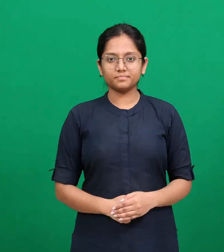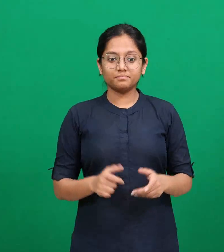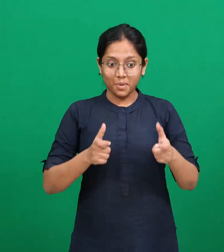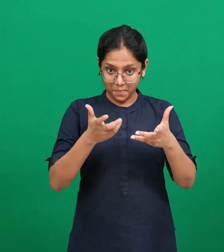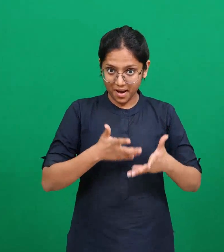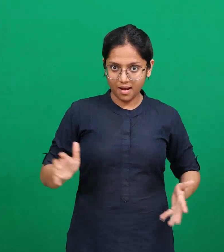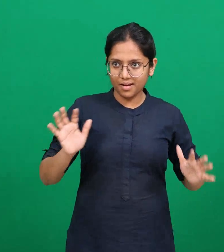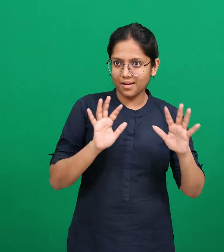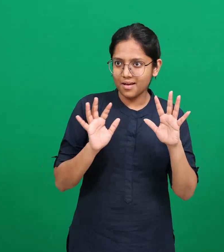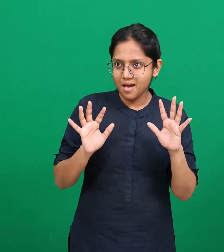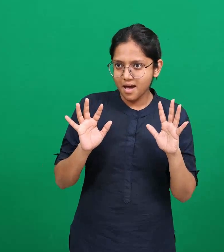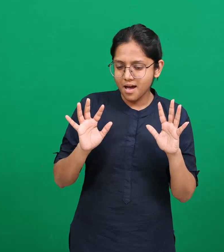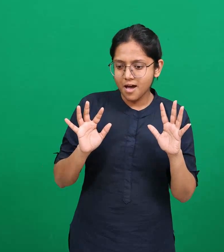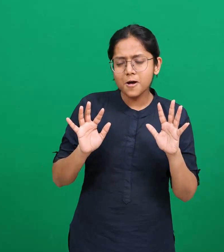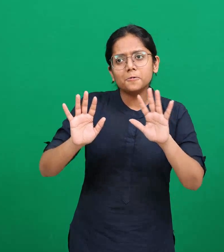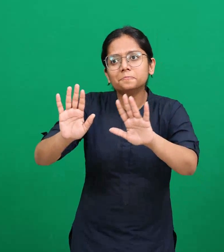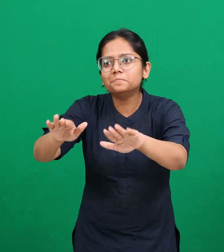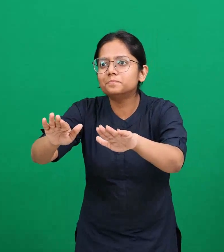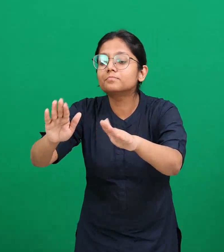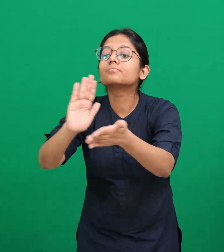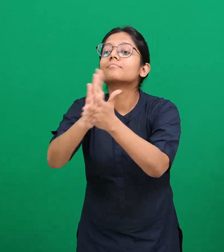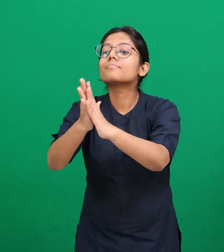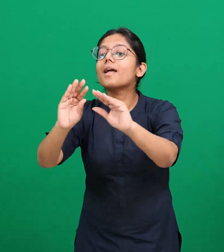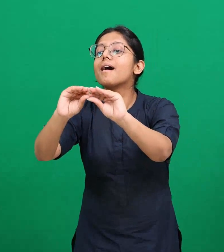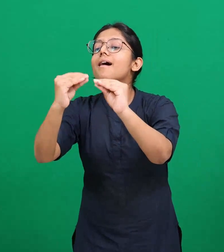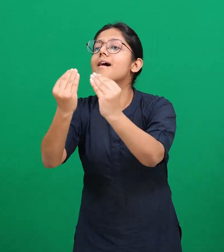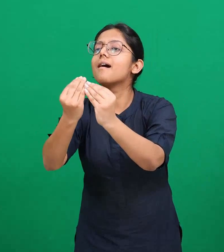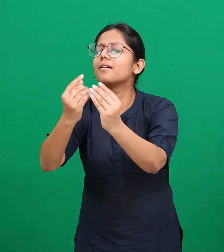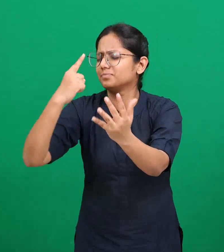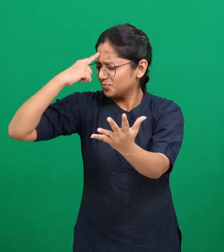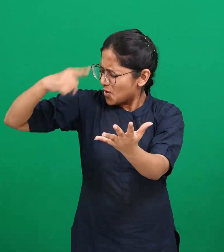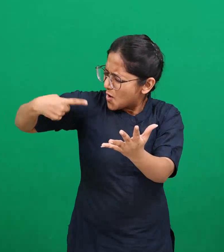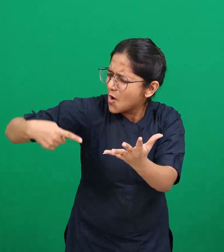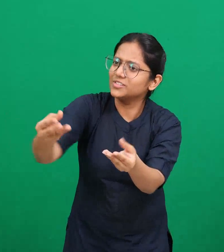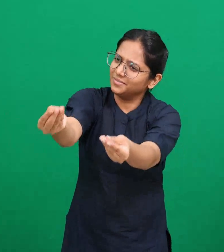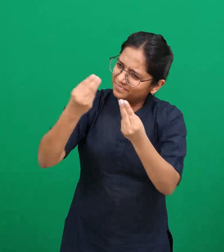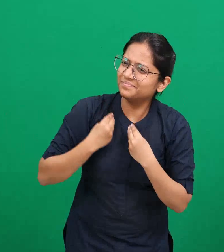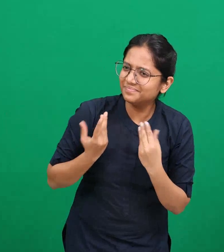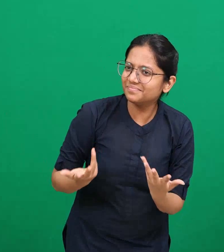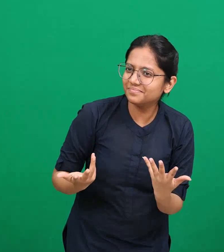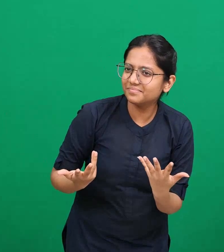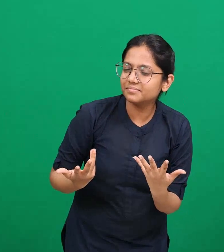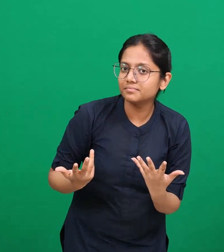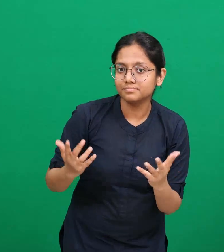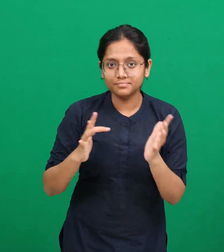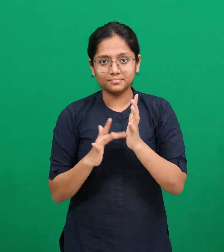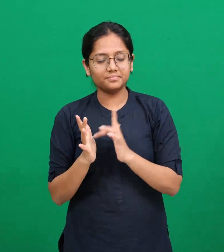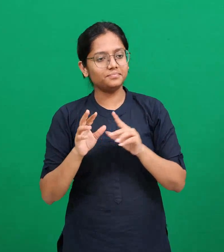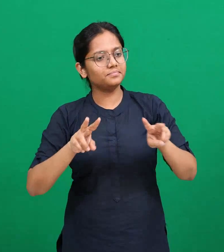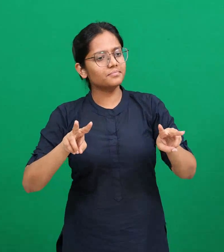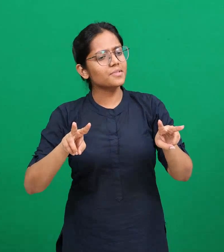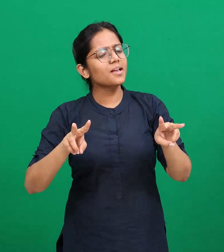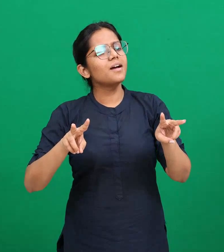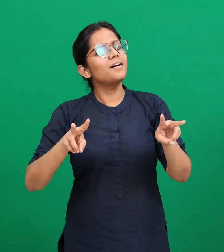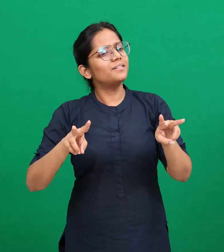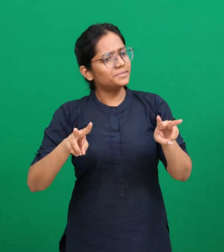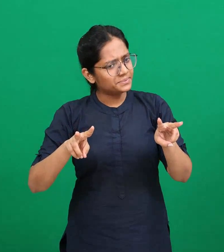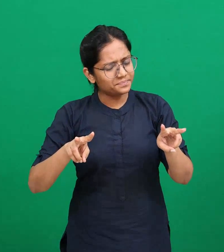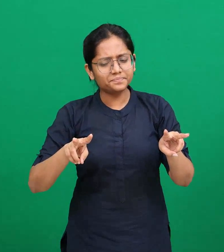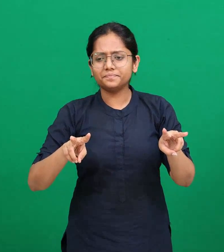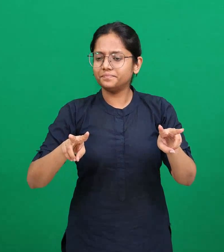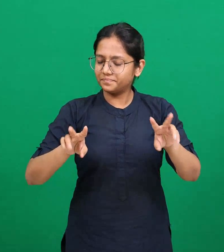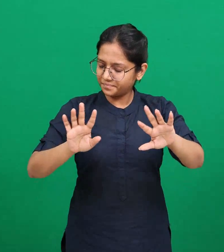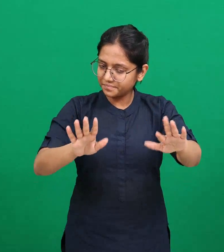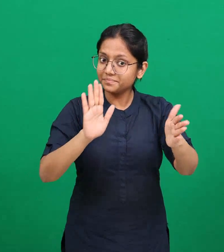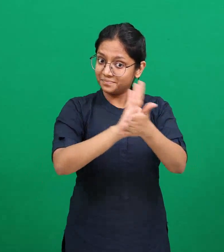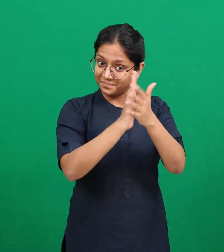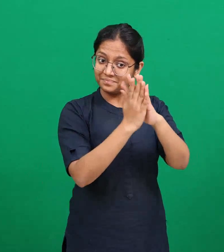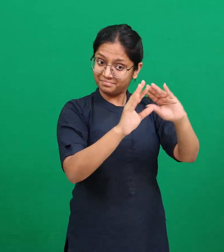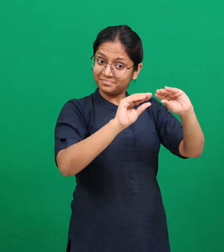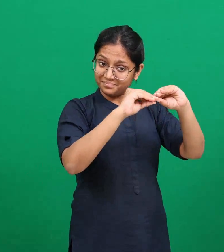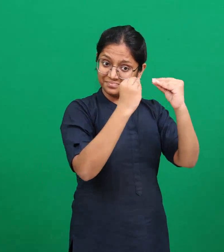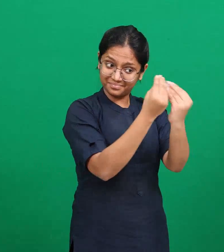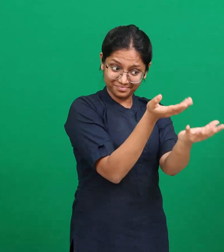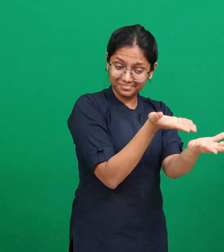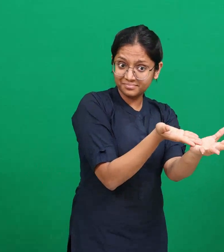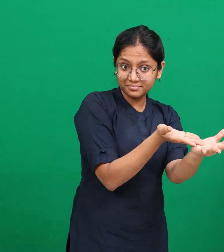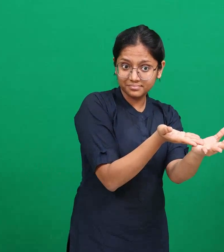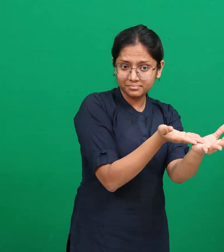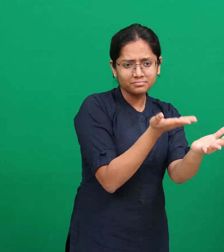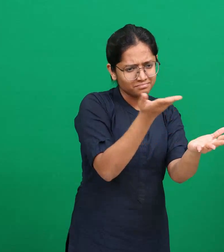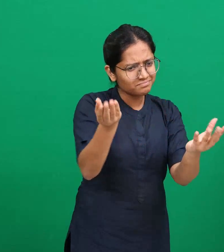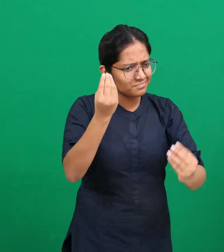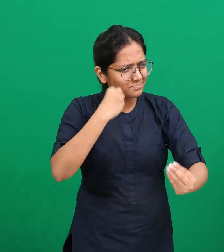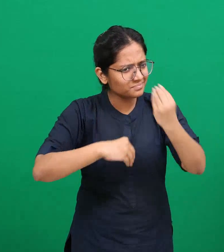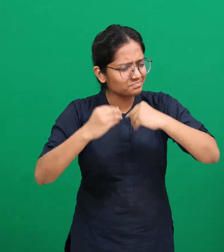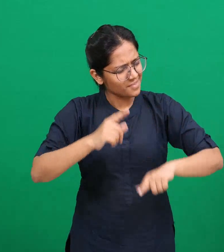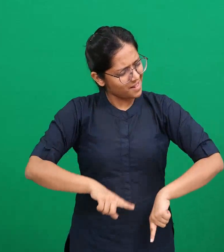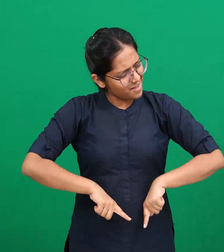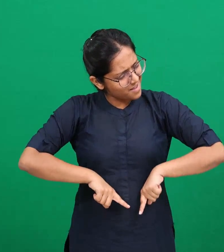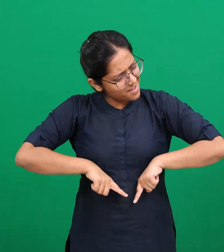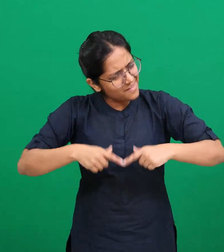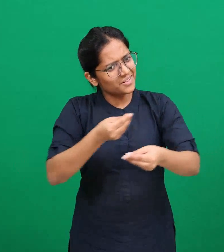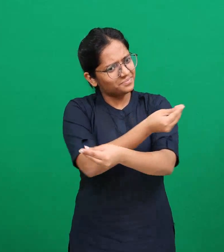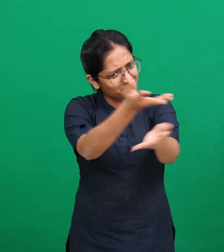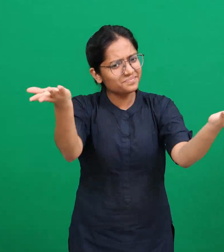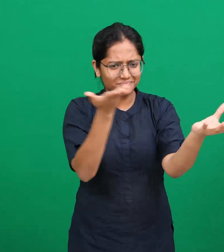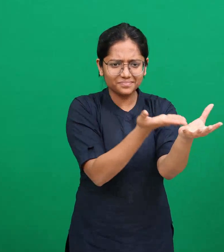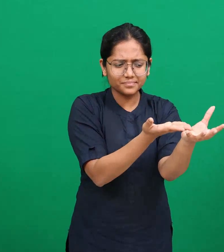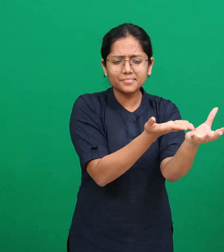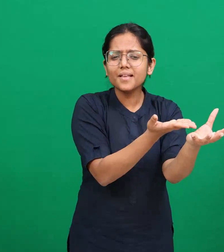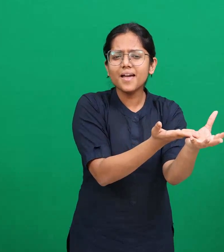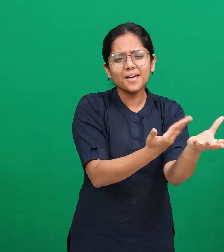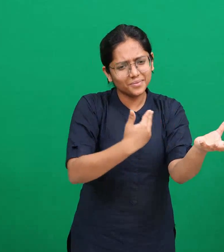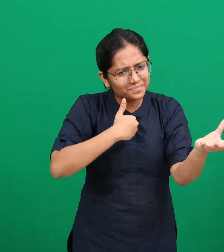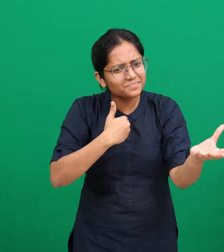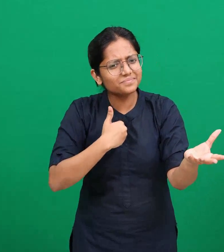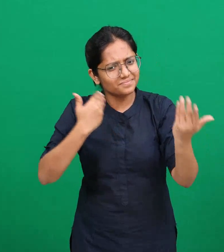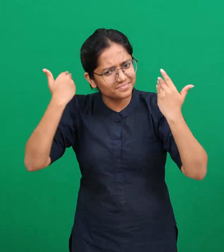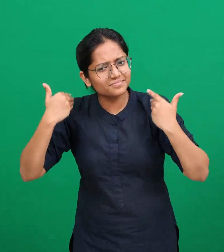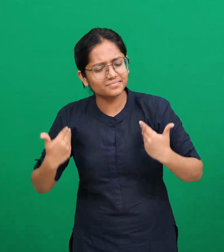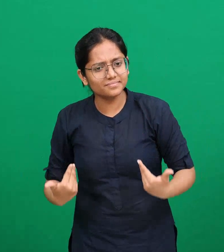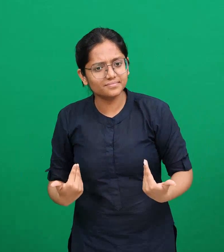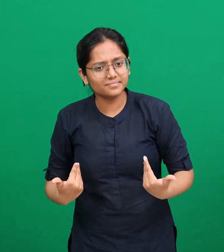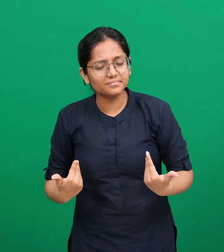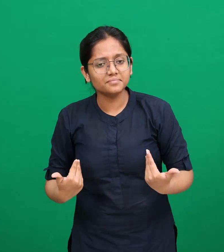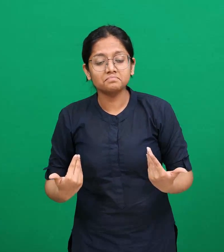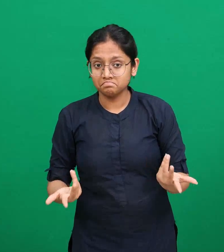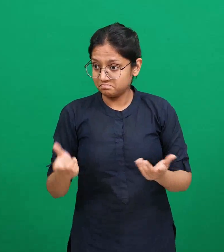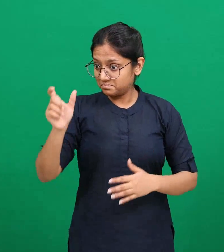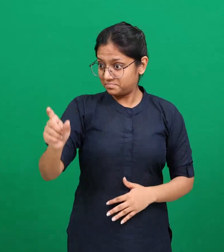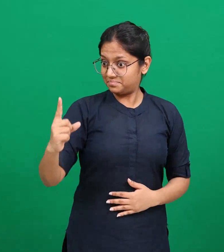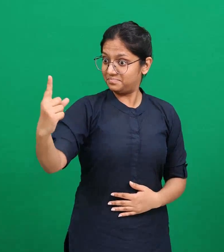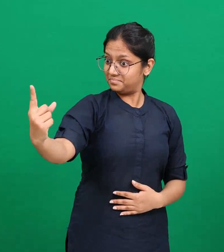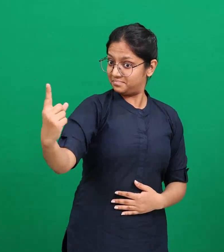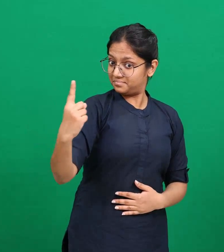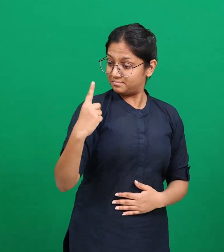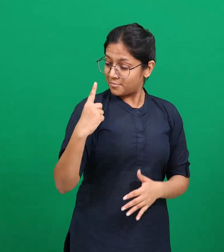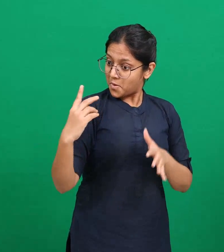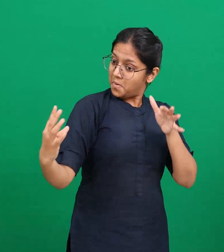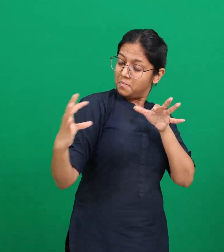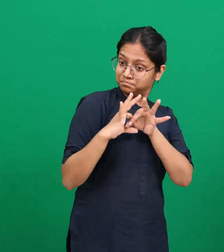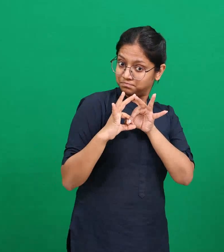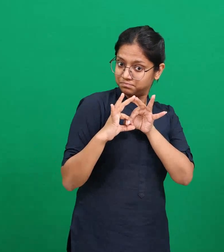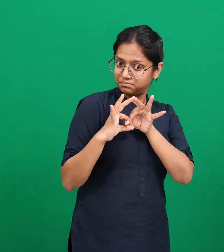"Sir," they said, "give us this bread at all times." Jesus answered, "I am the bread of life.